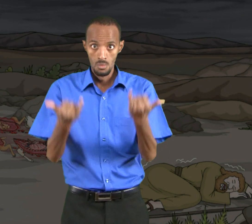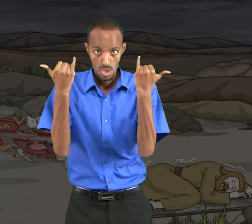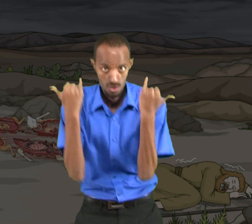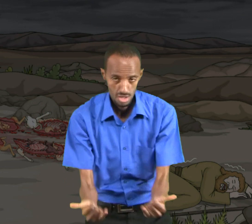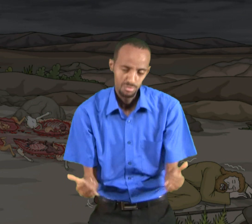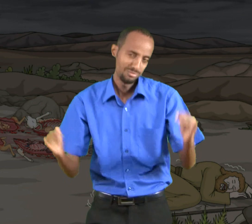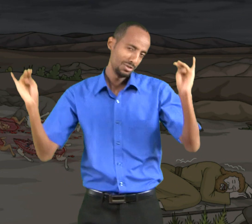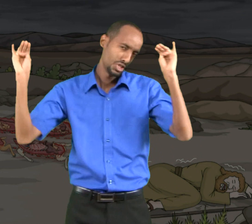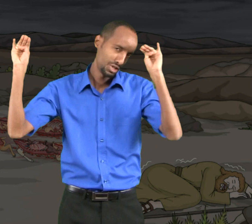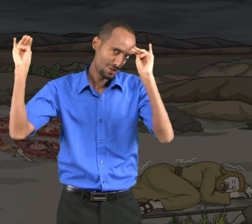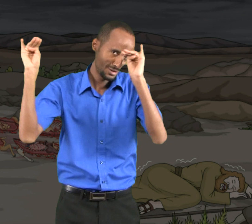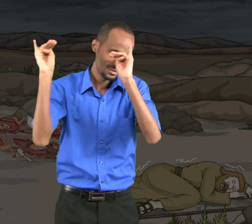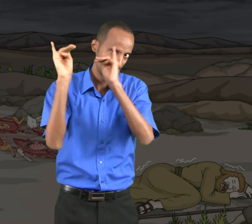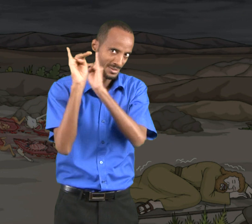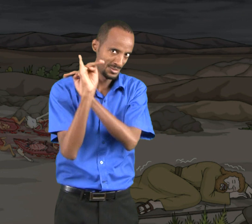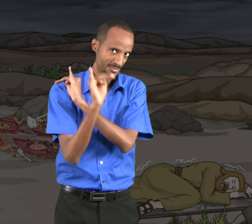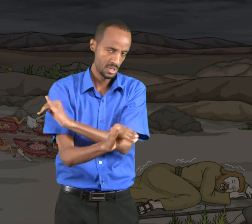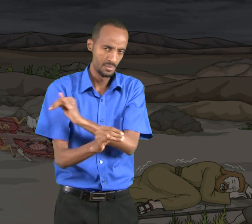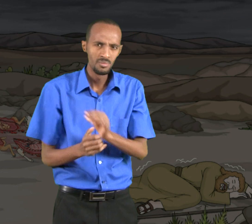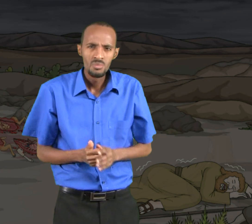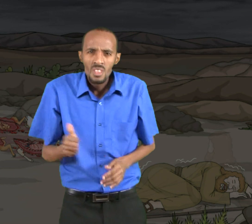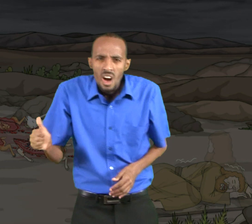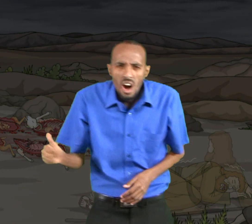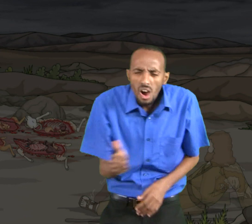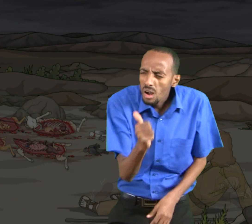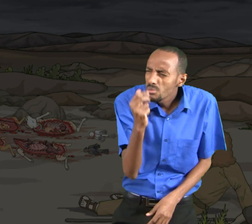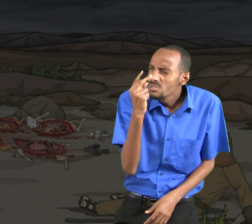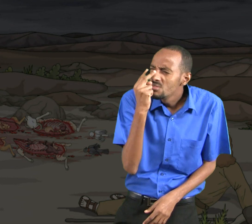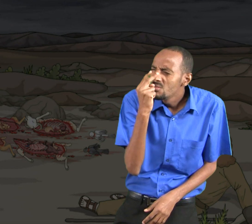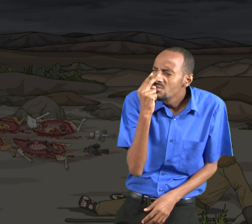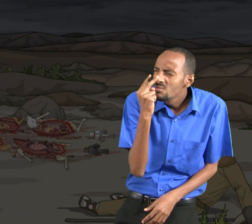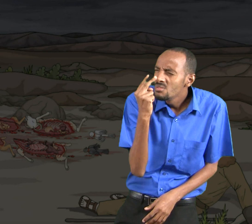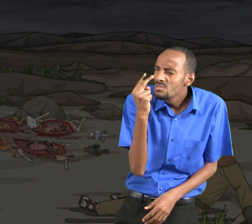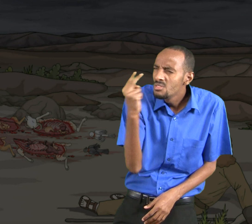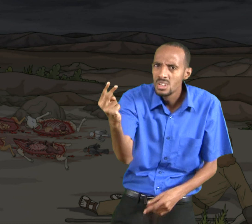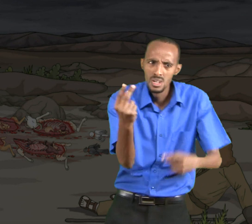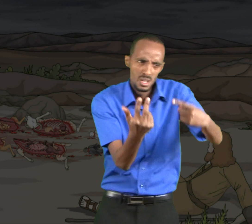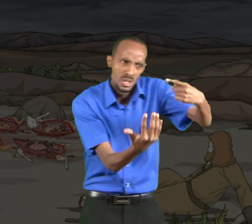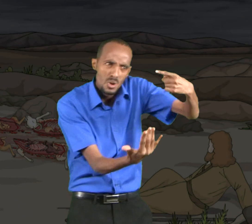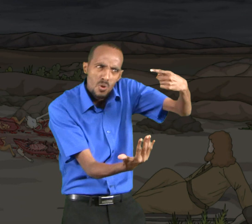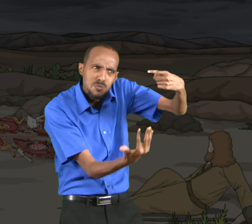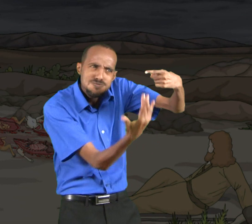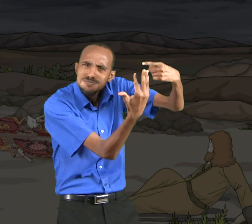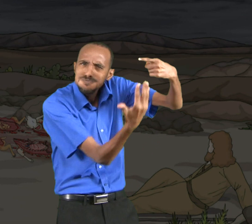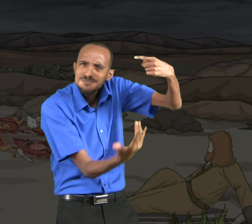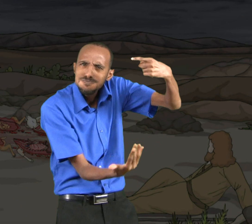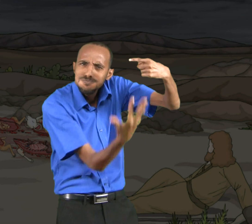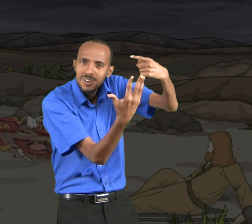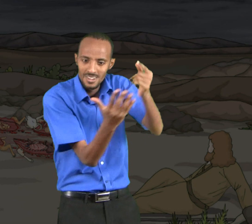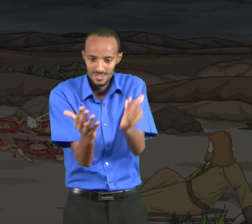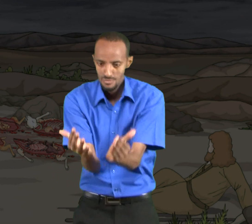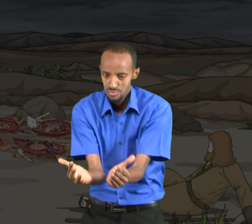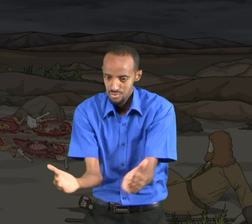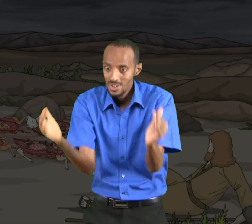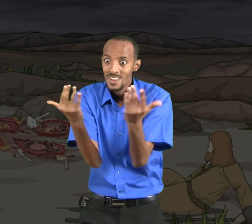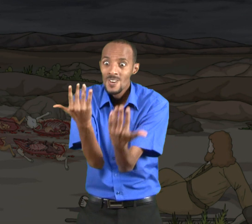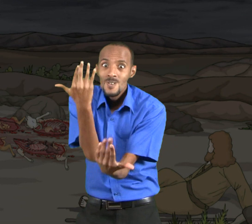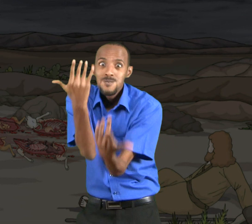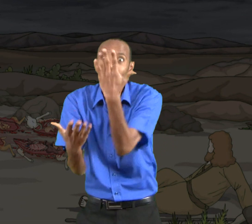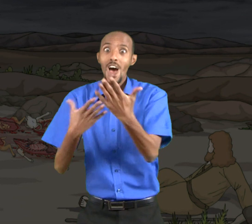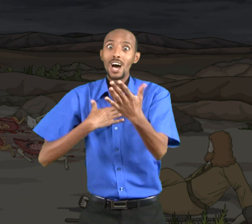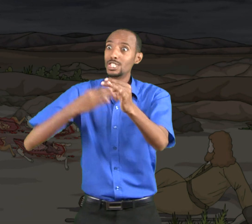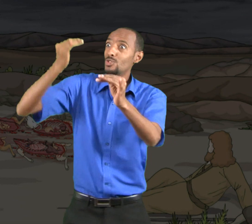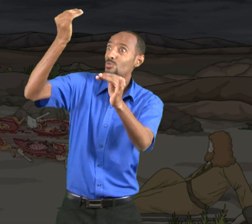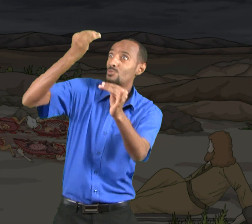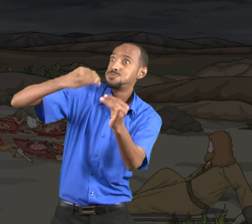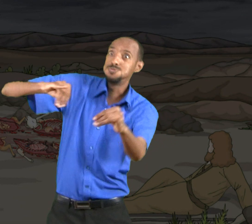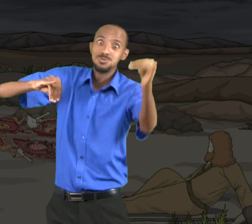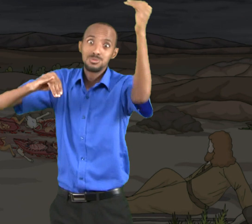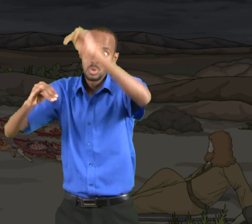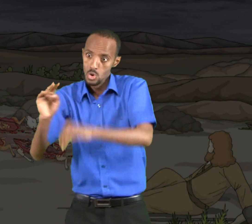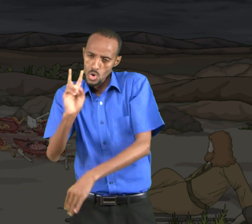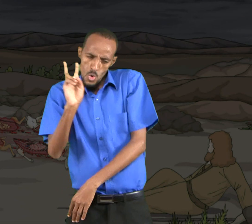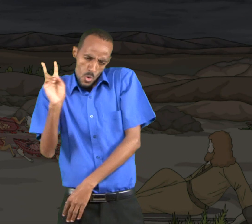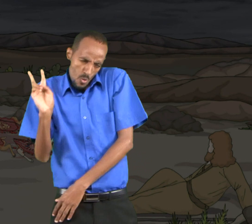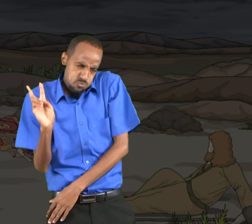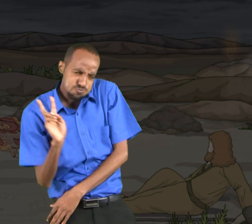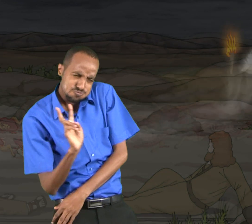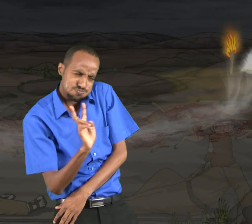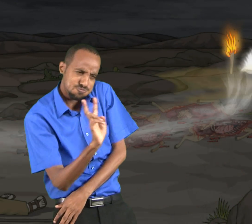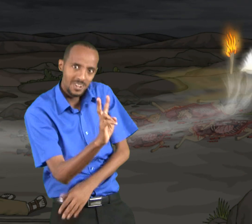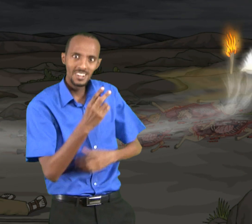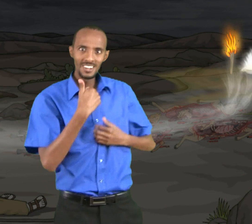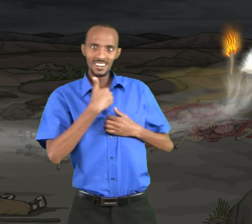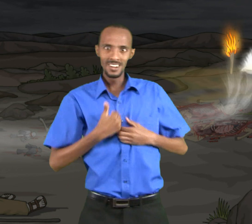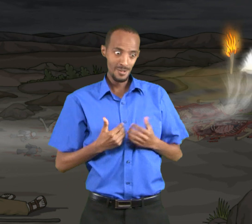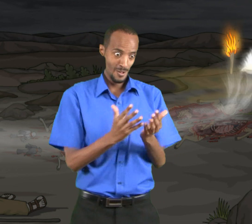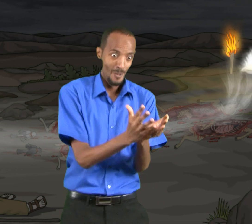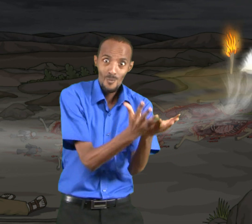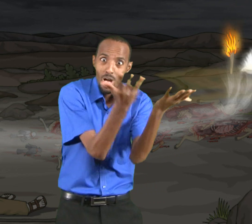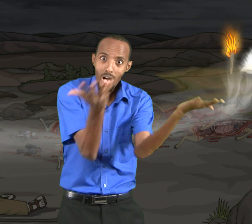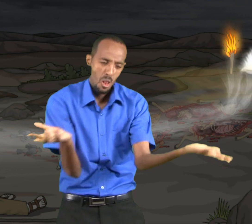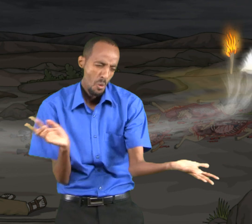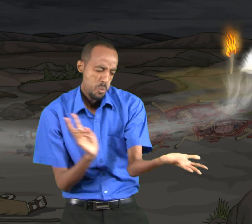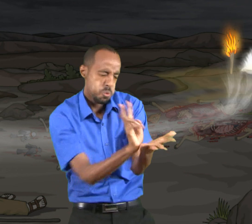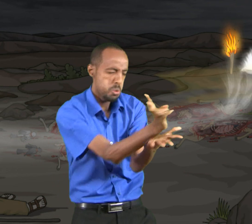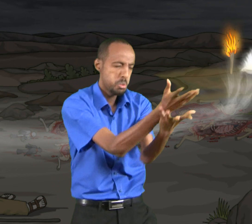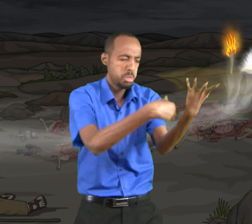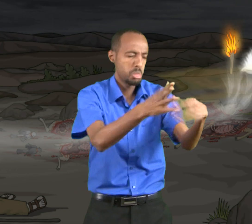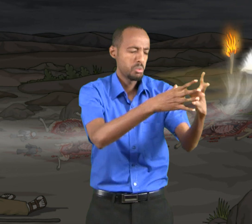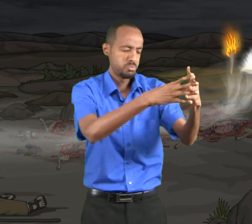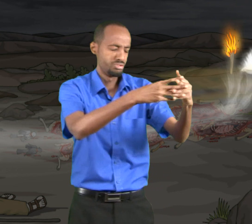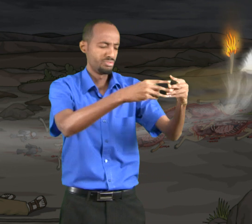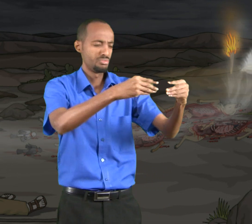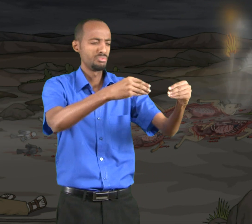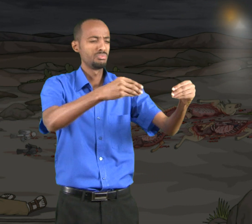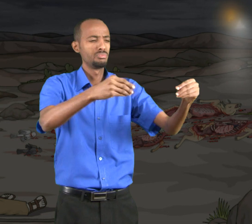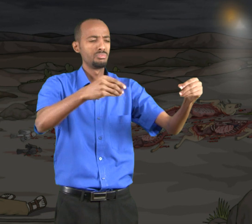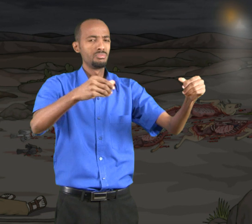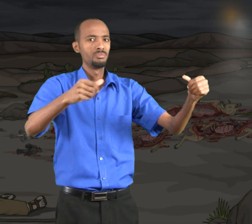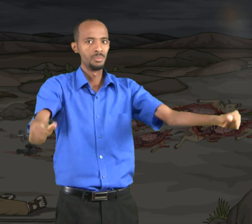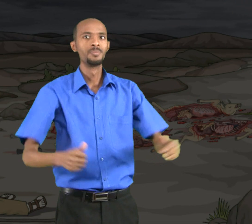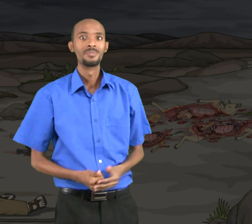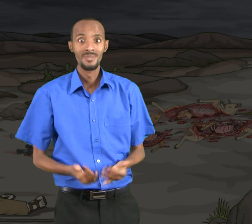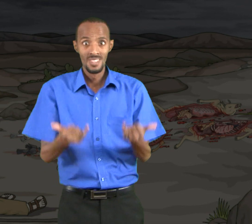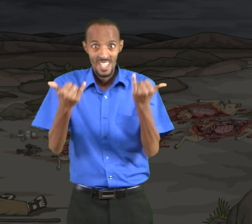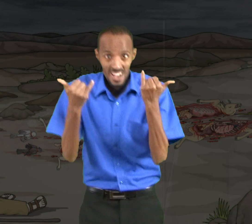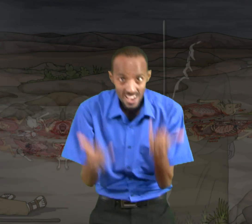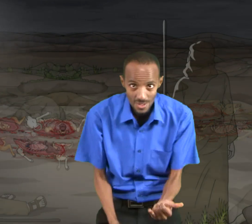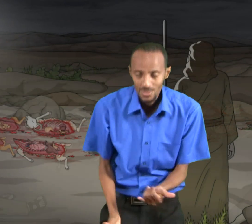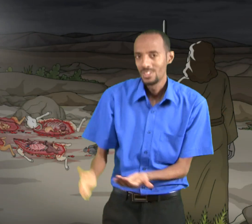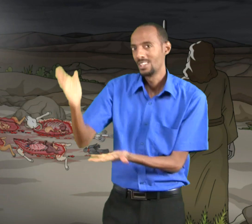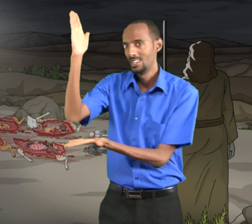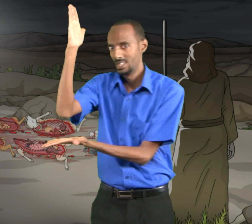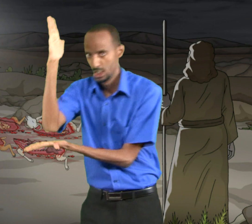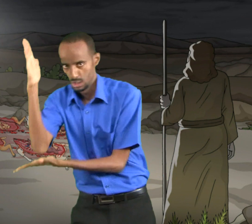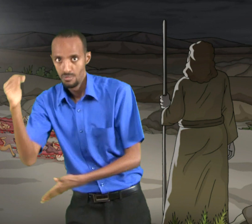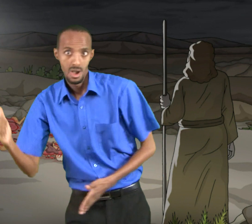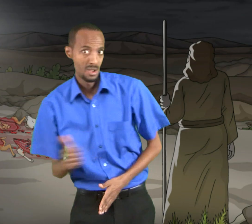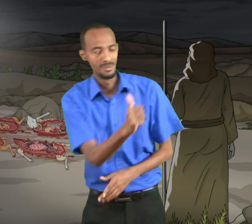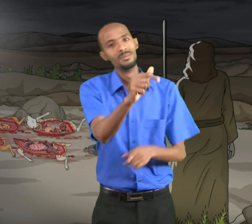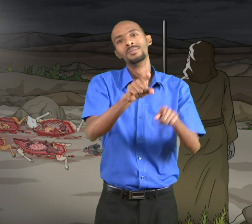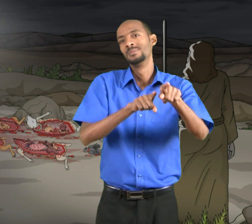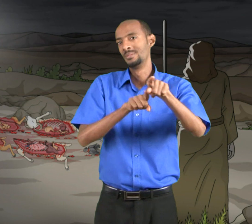When the sun had set and darkness had fallen, behold, a smoking firepot and a flaming torch appeared and passed between the halves of the carcasses.